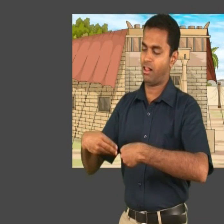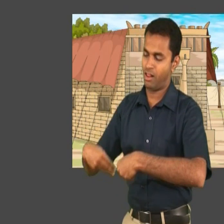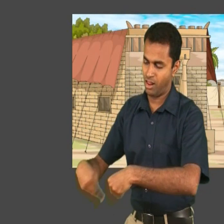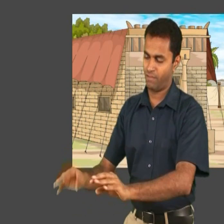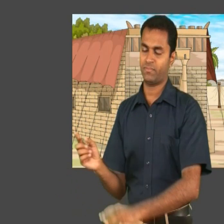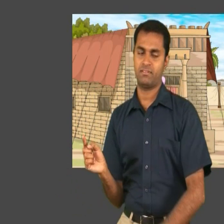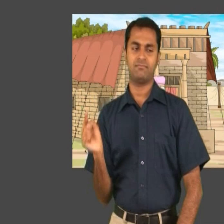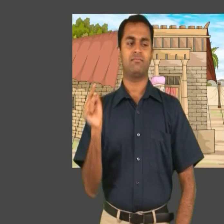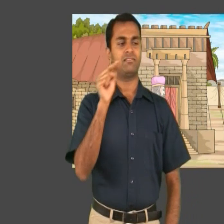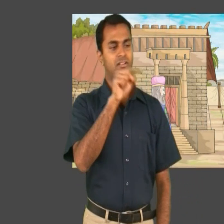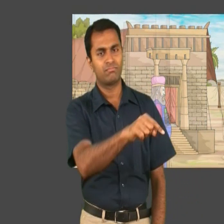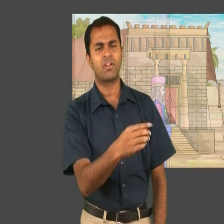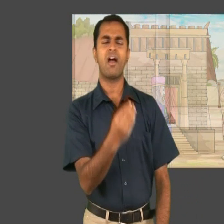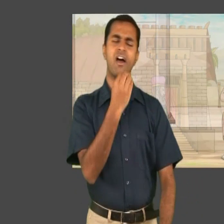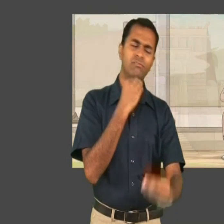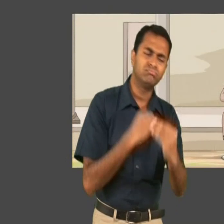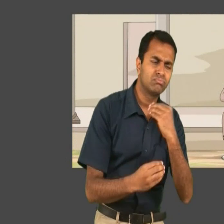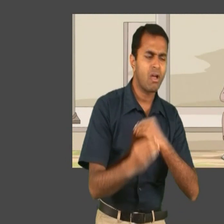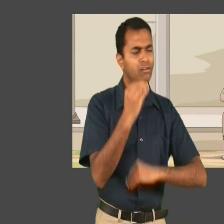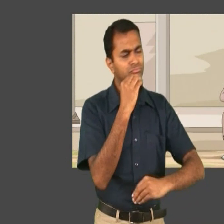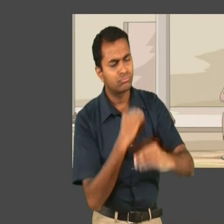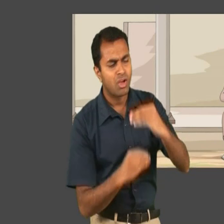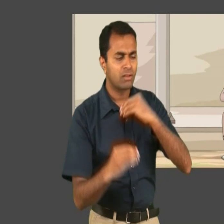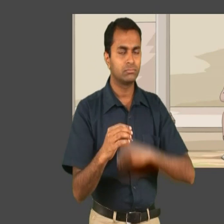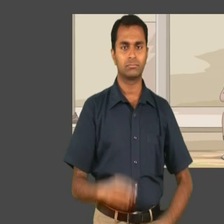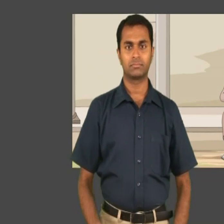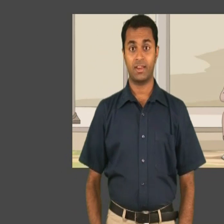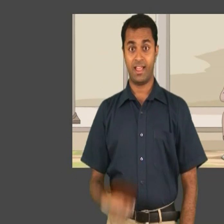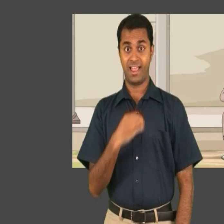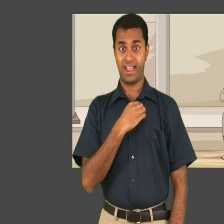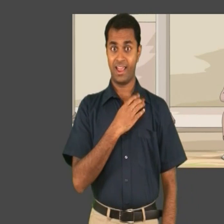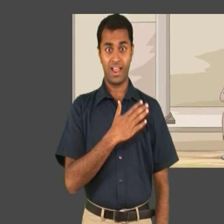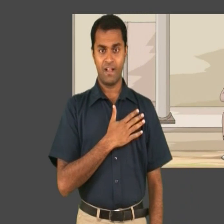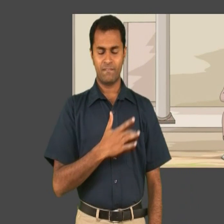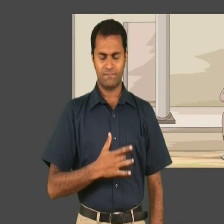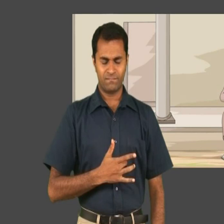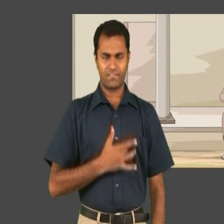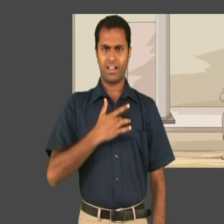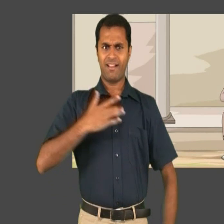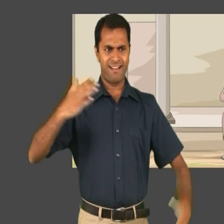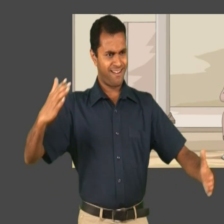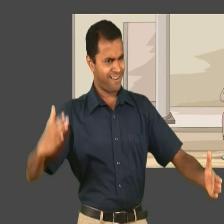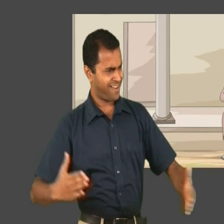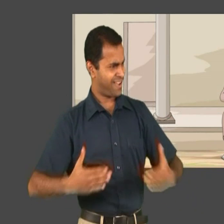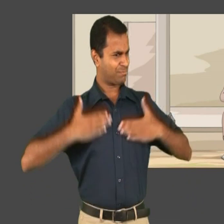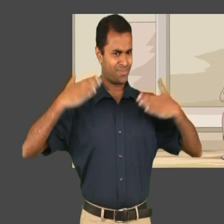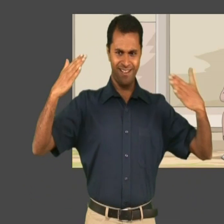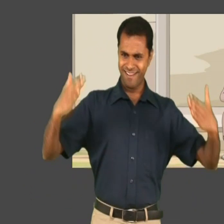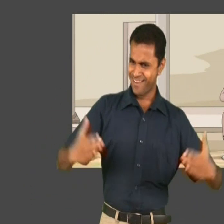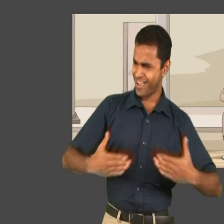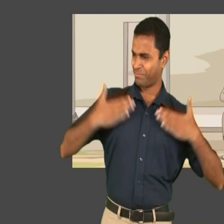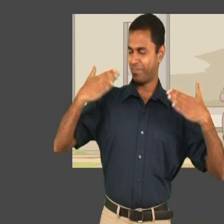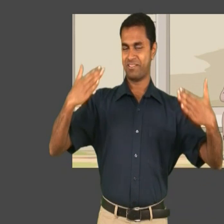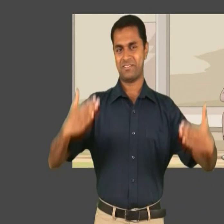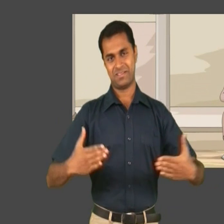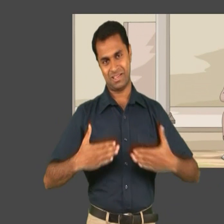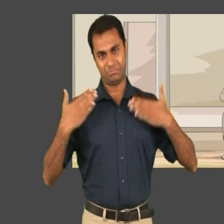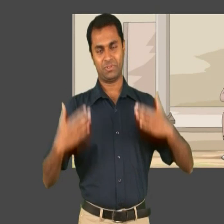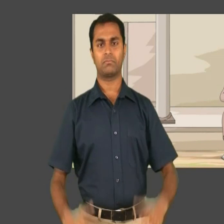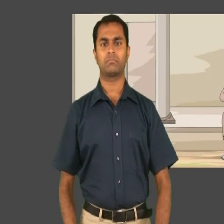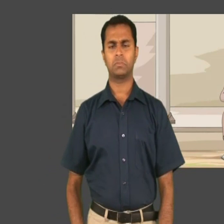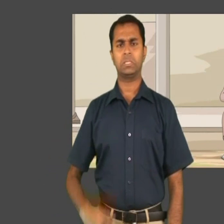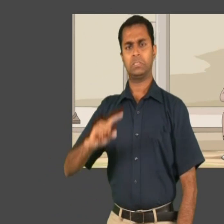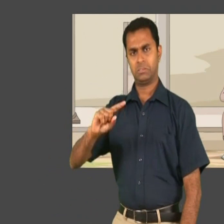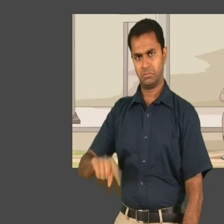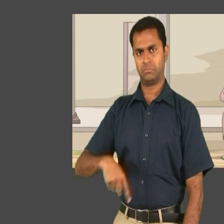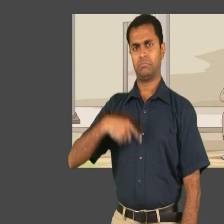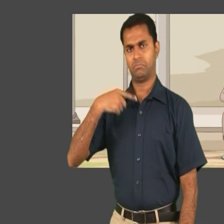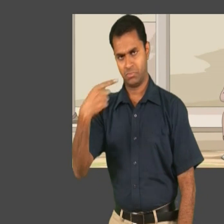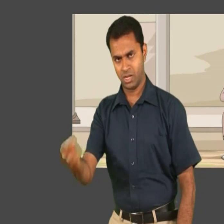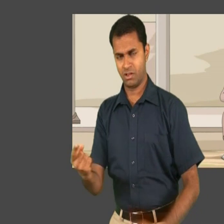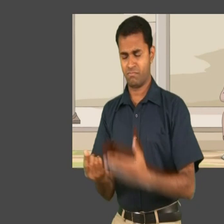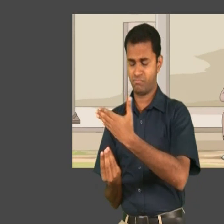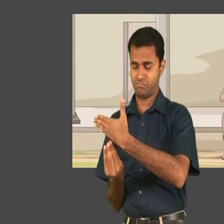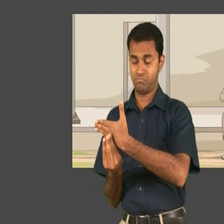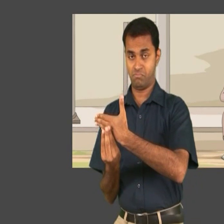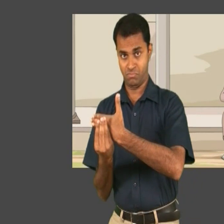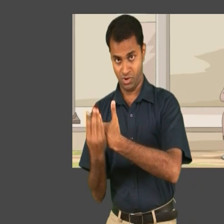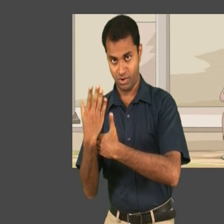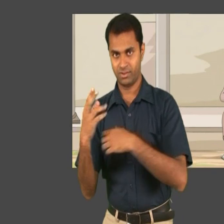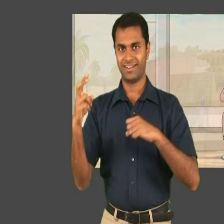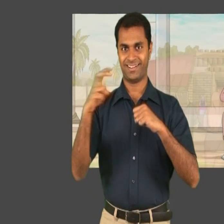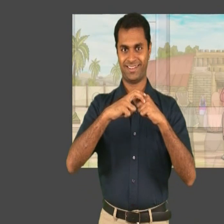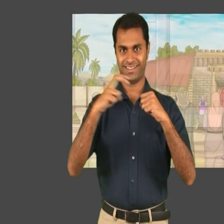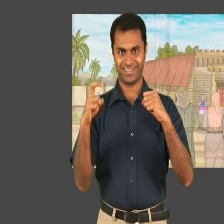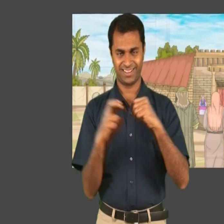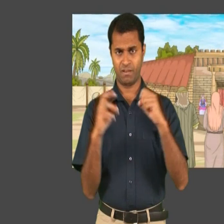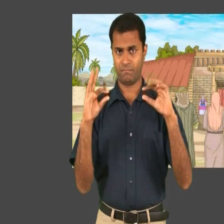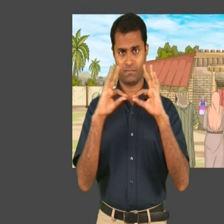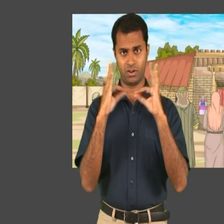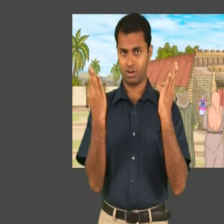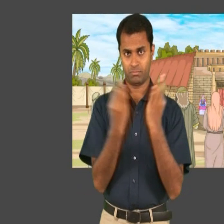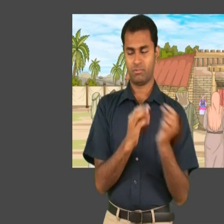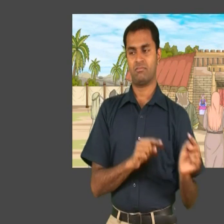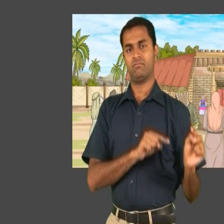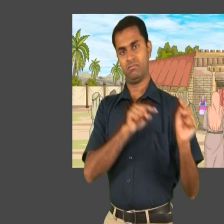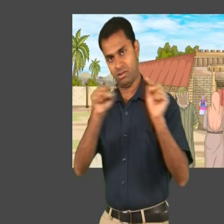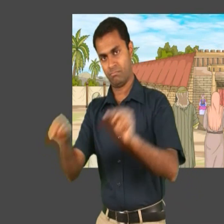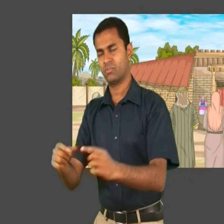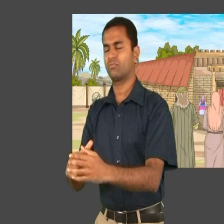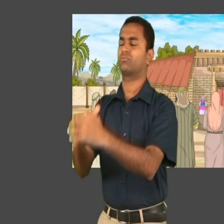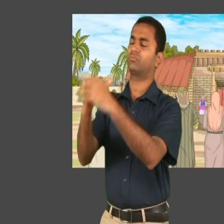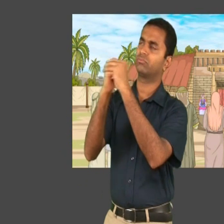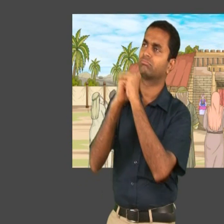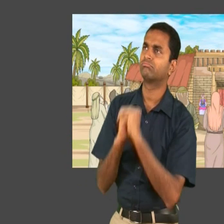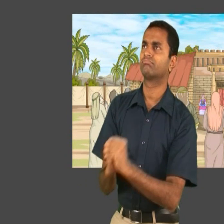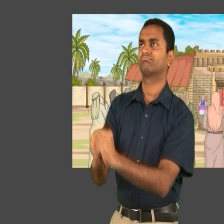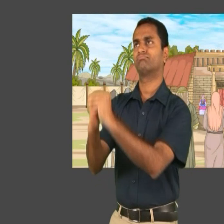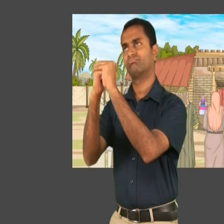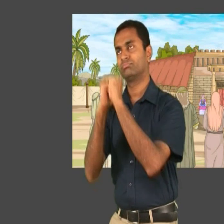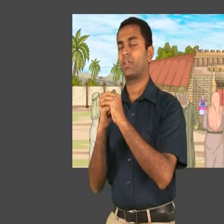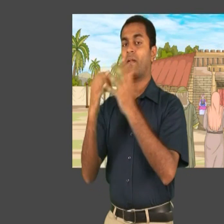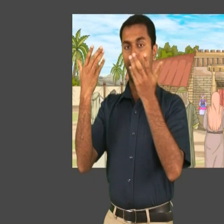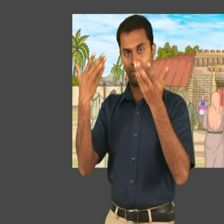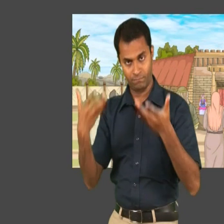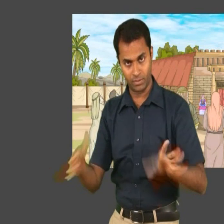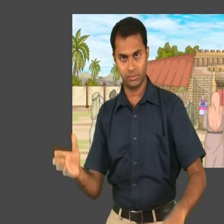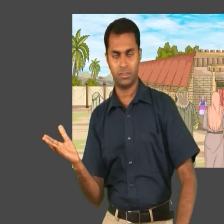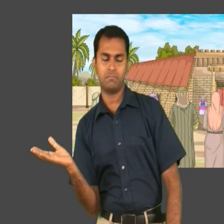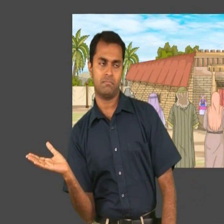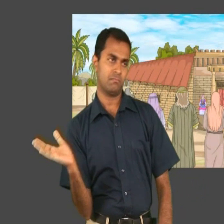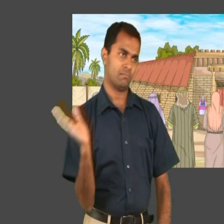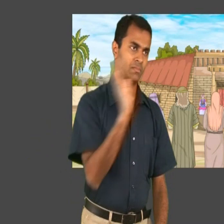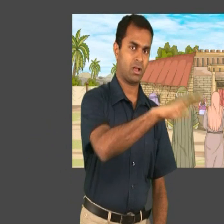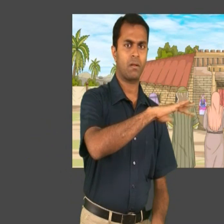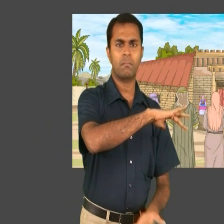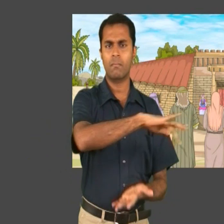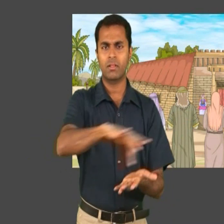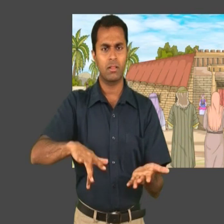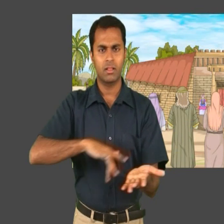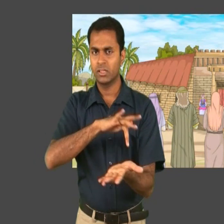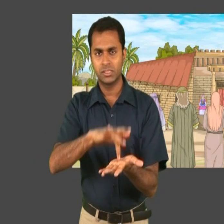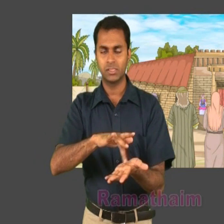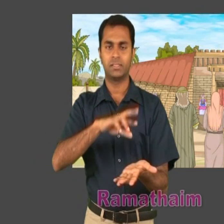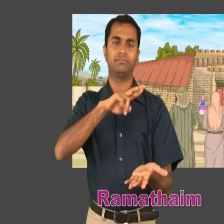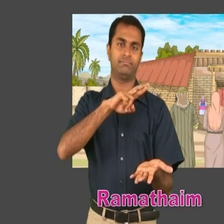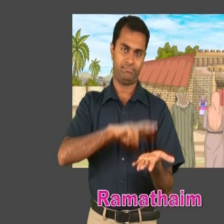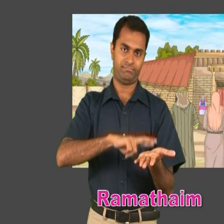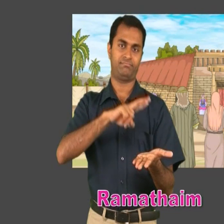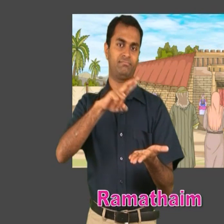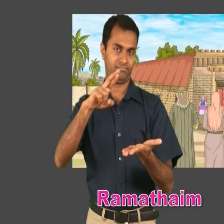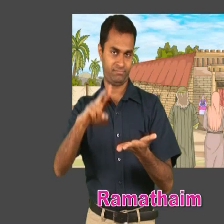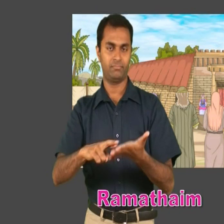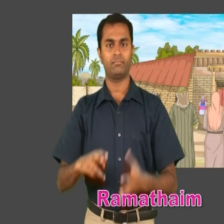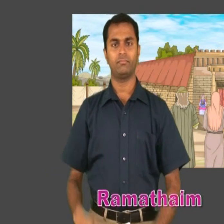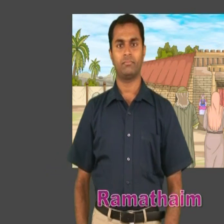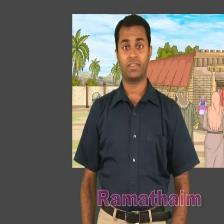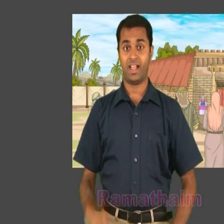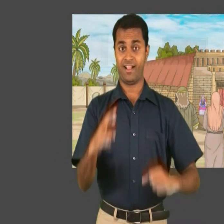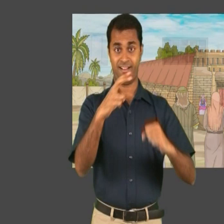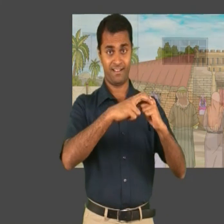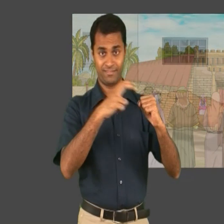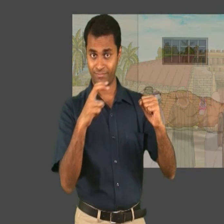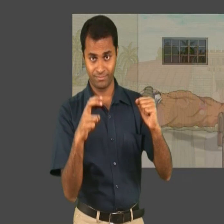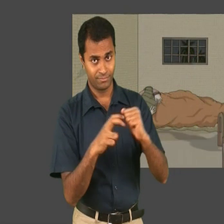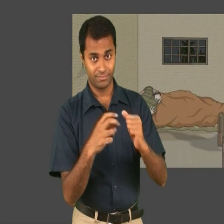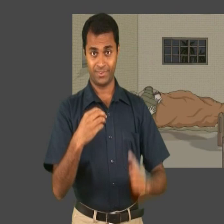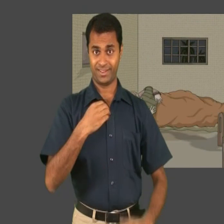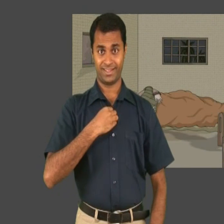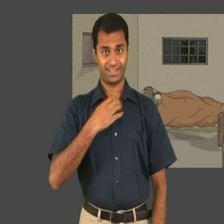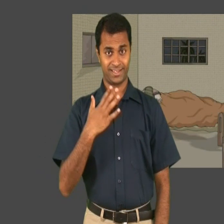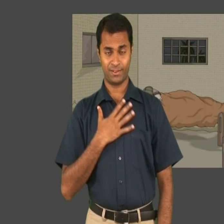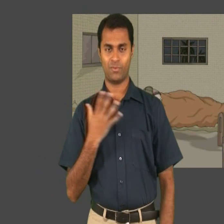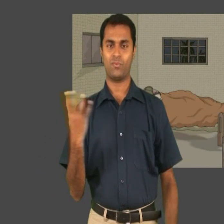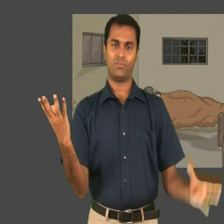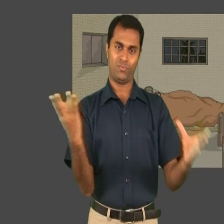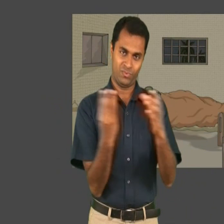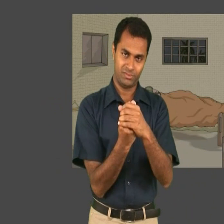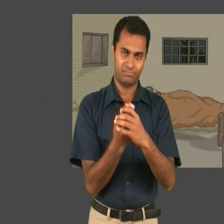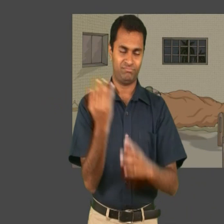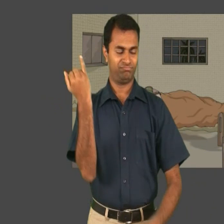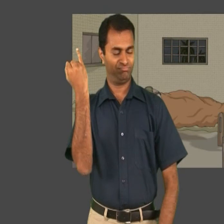Then she went on her way, and she began eating again, and her face was no longer downcast. The next morning Elkanah and Hannah got up early to bow in worship before the LORD, and then returned home to Ramah.